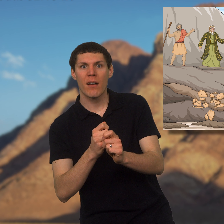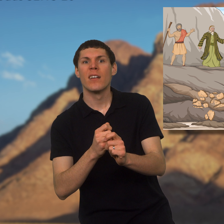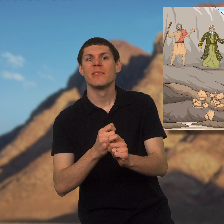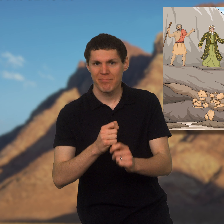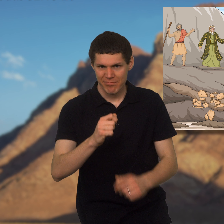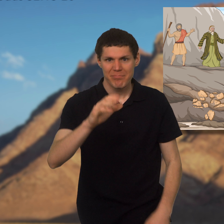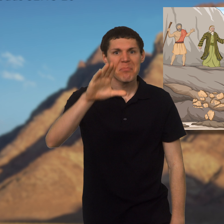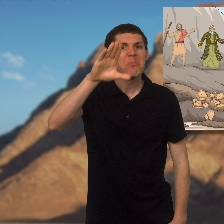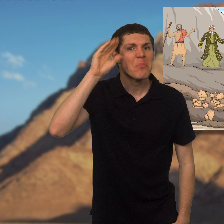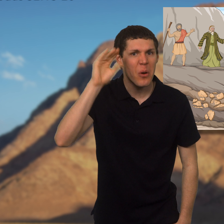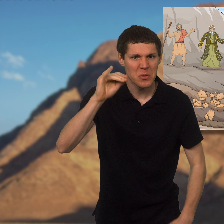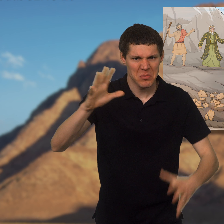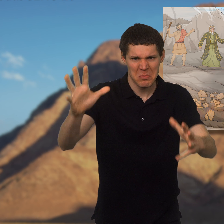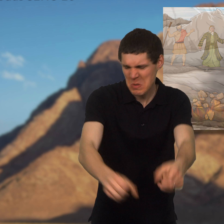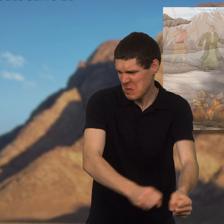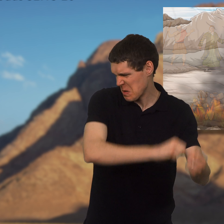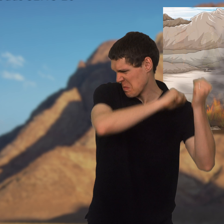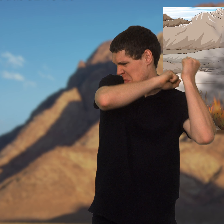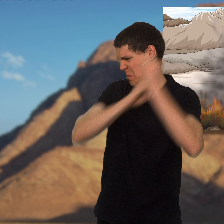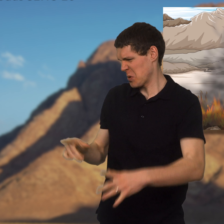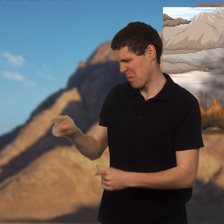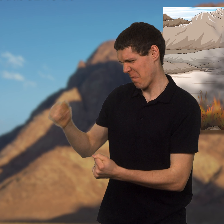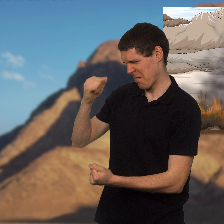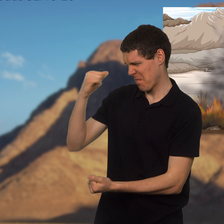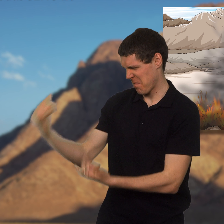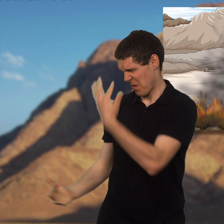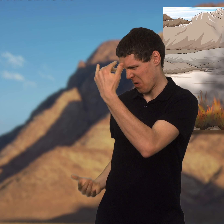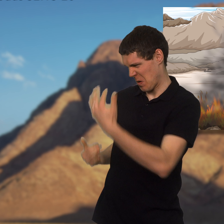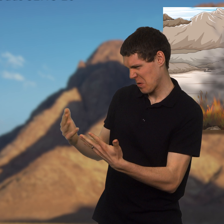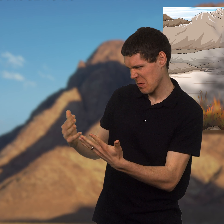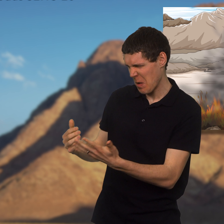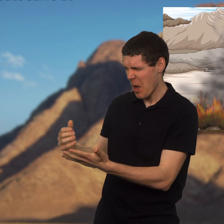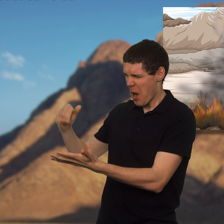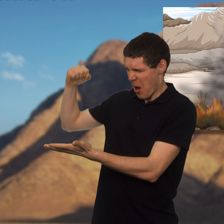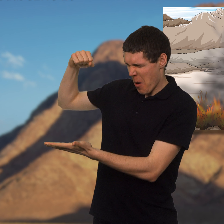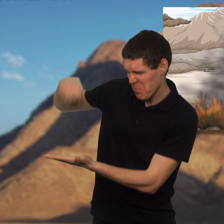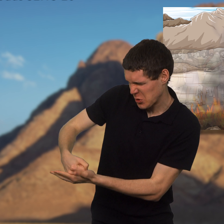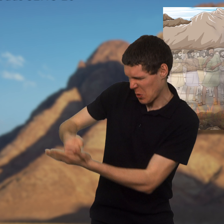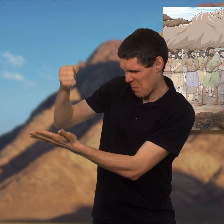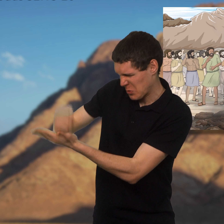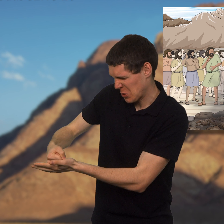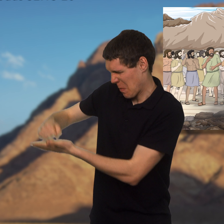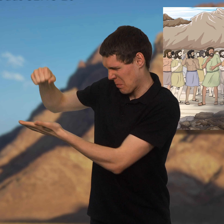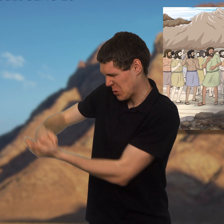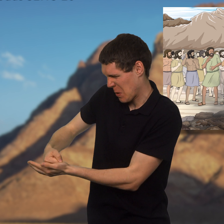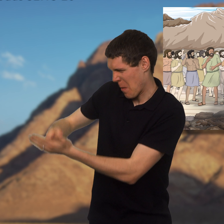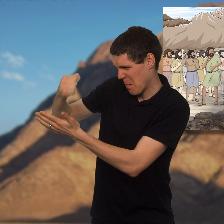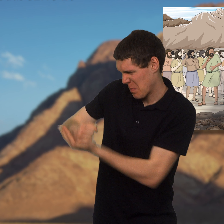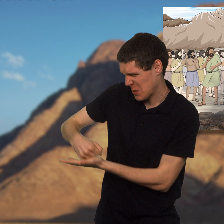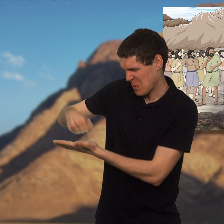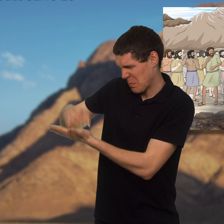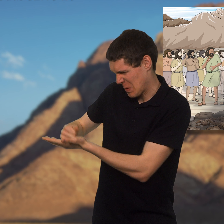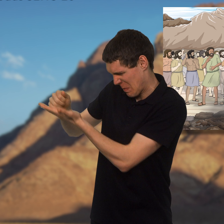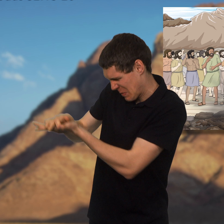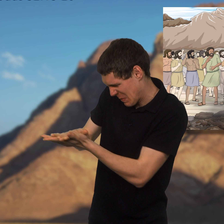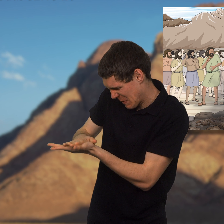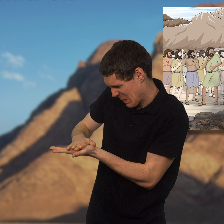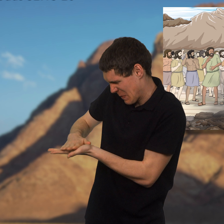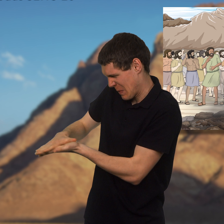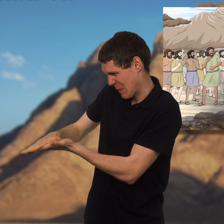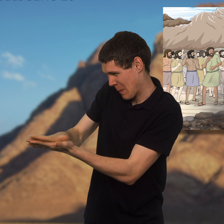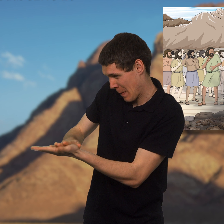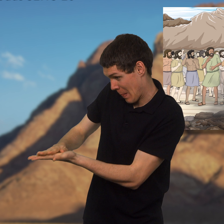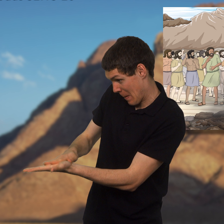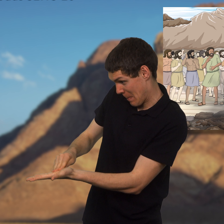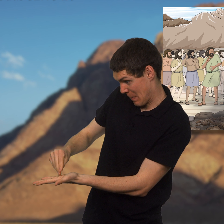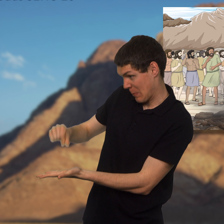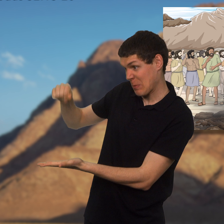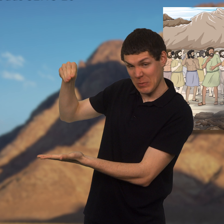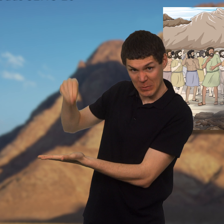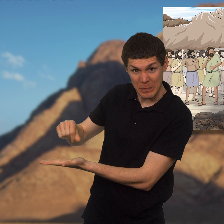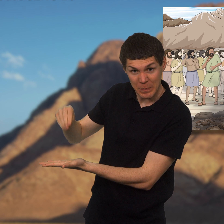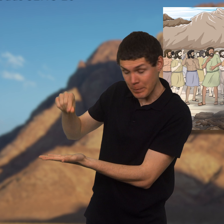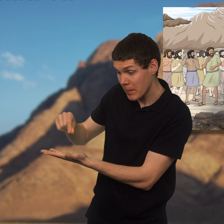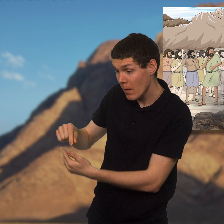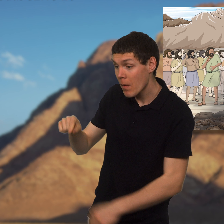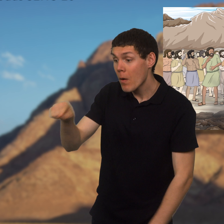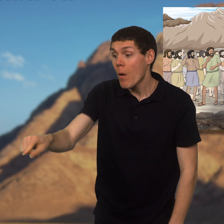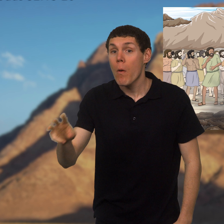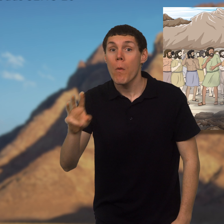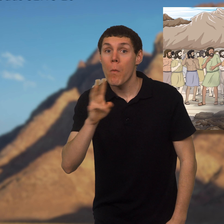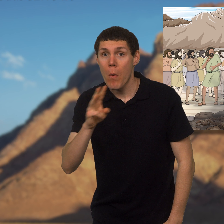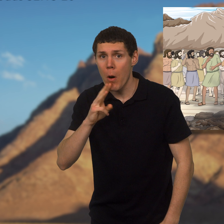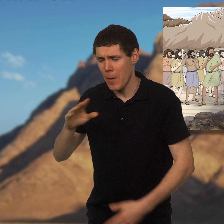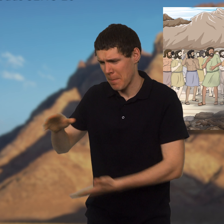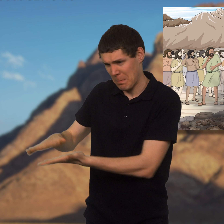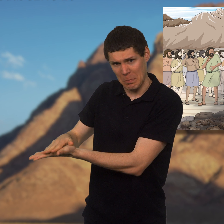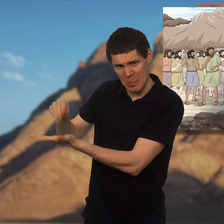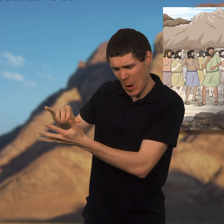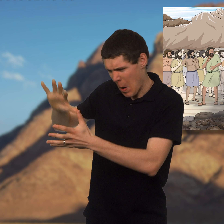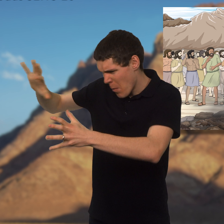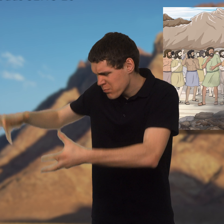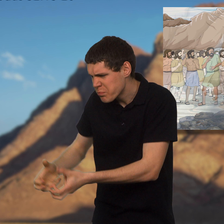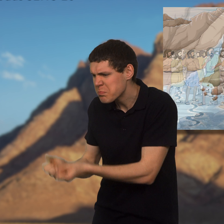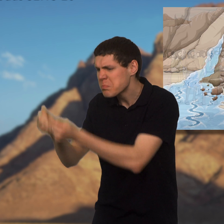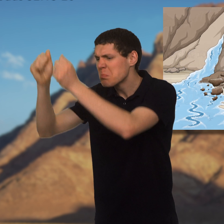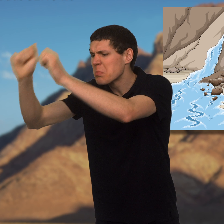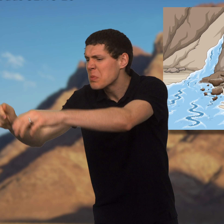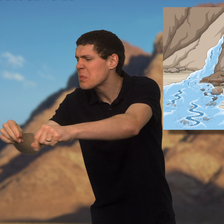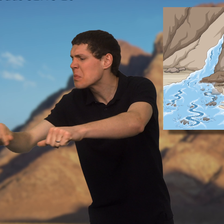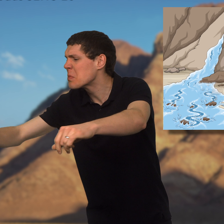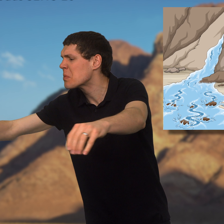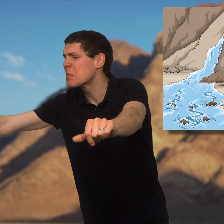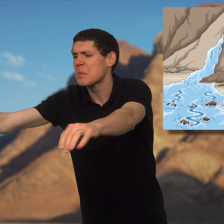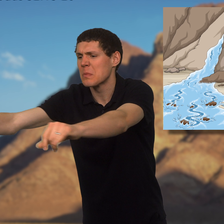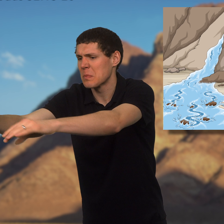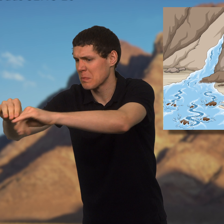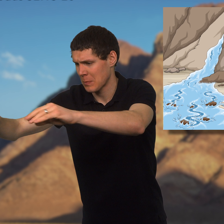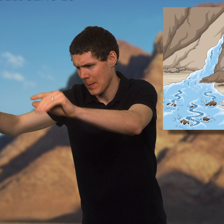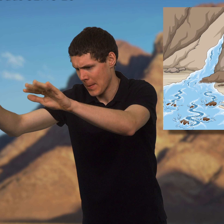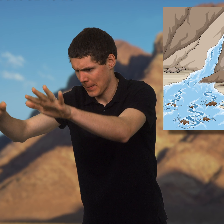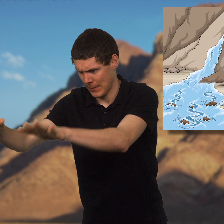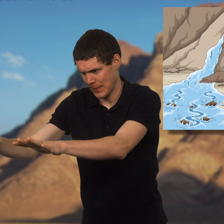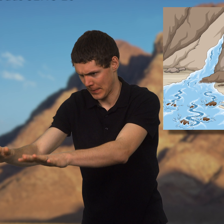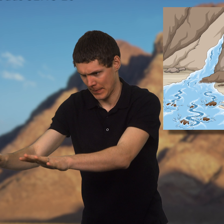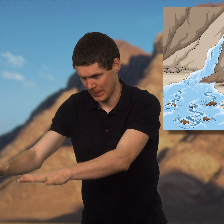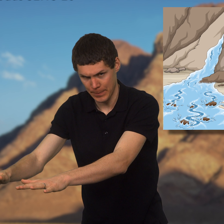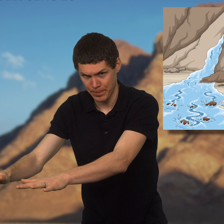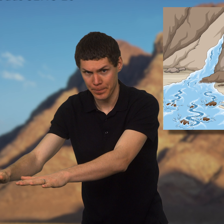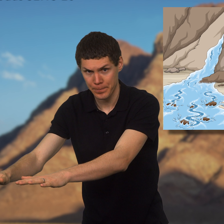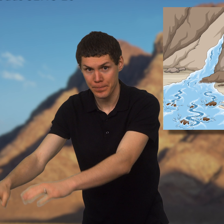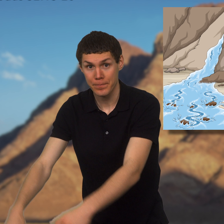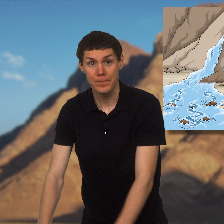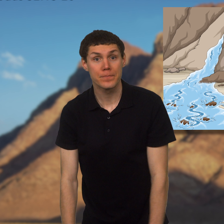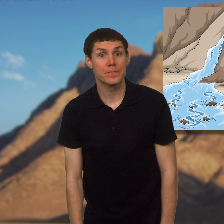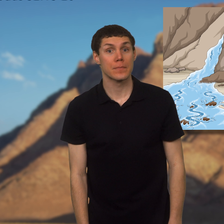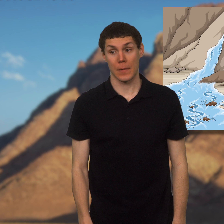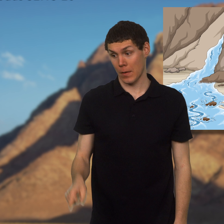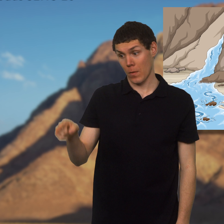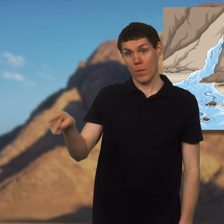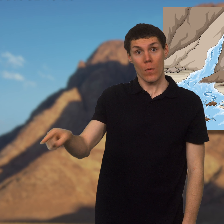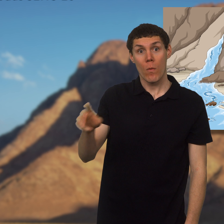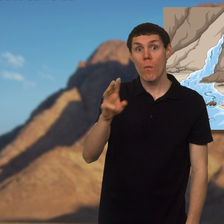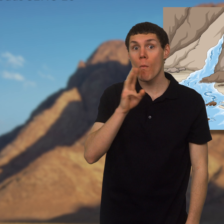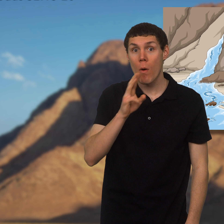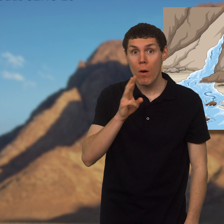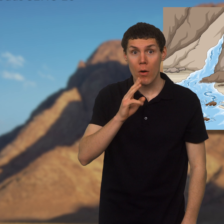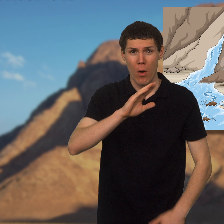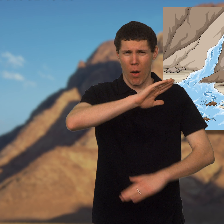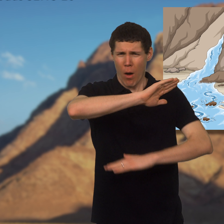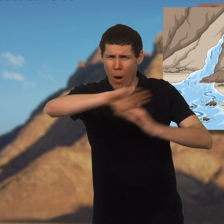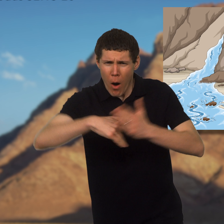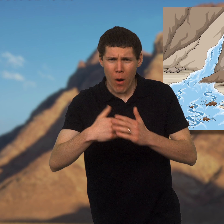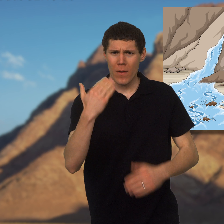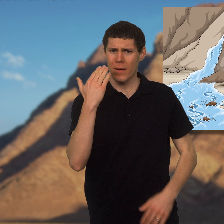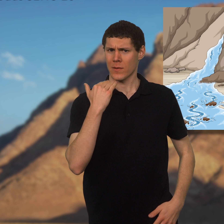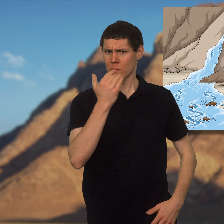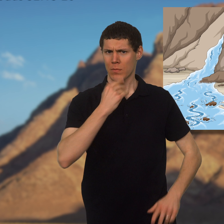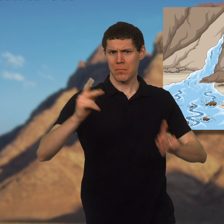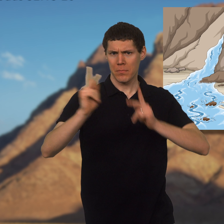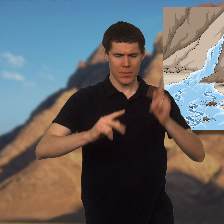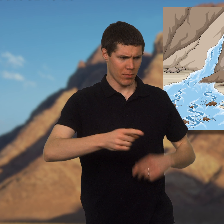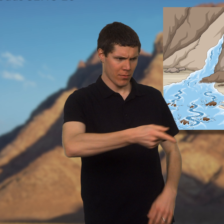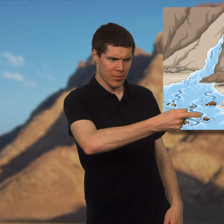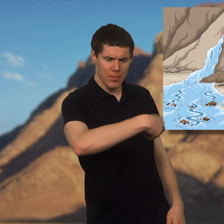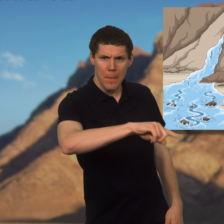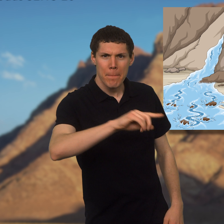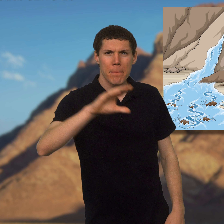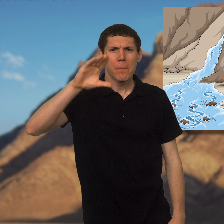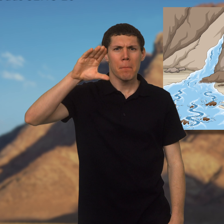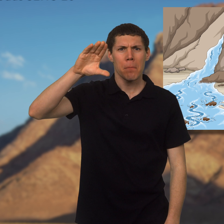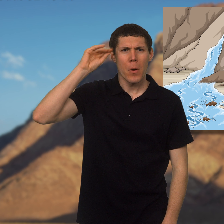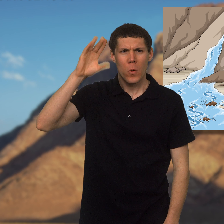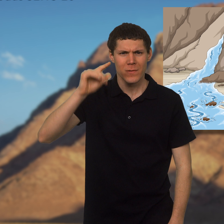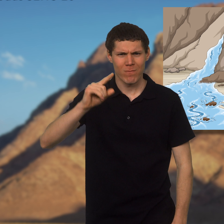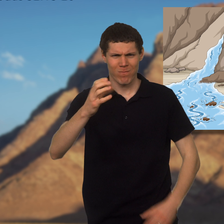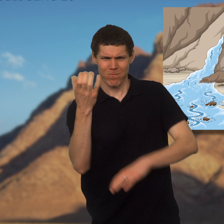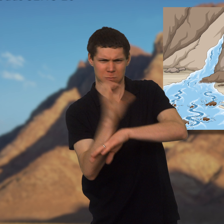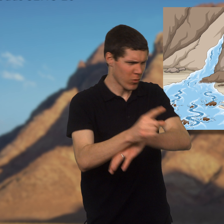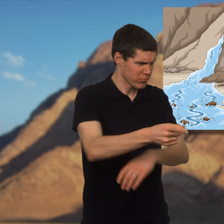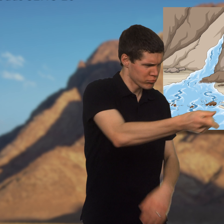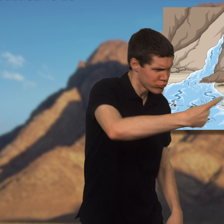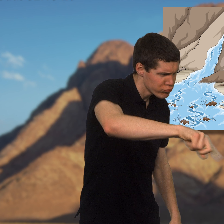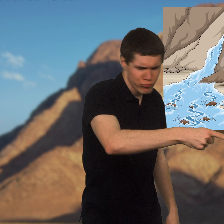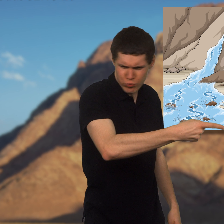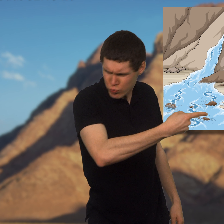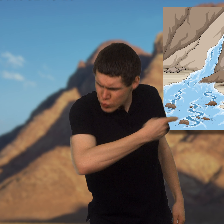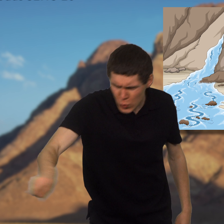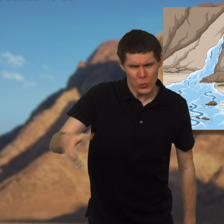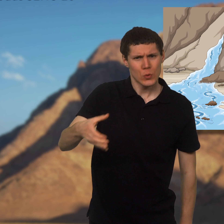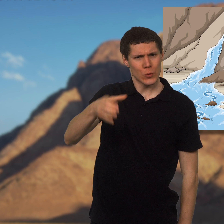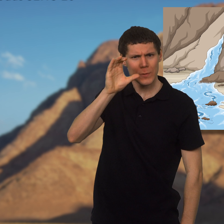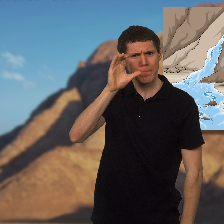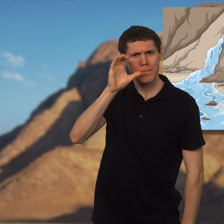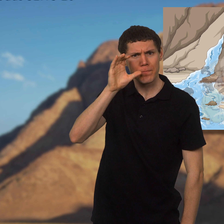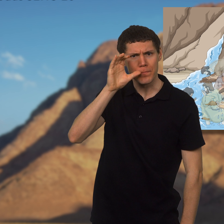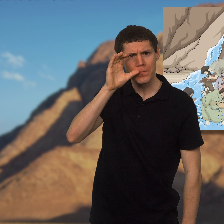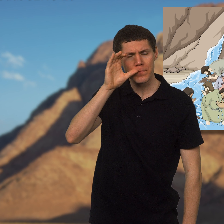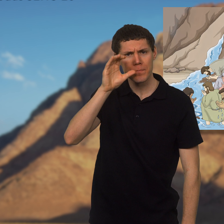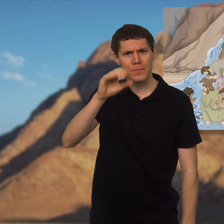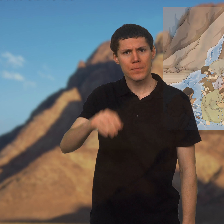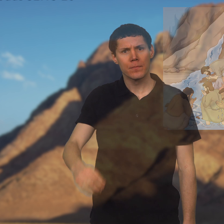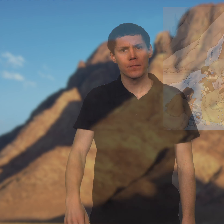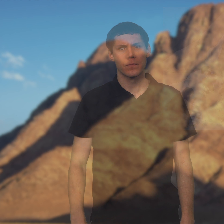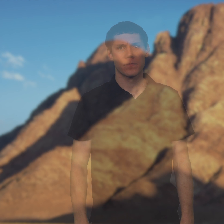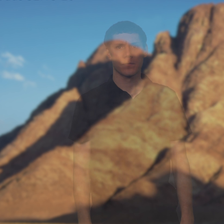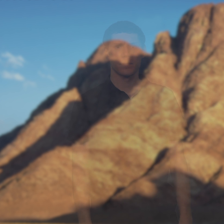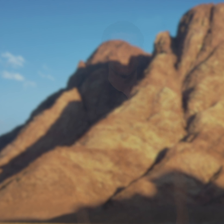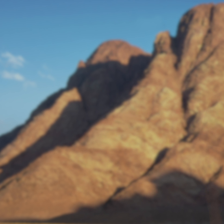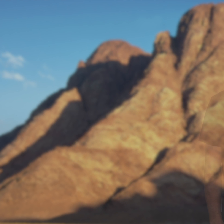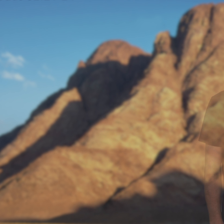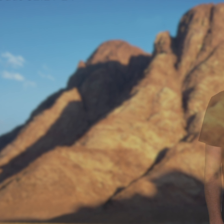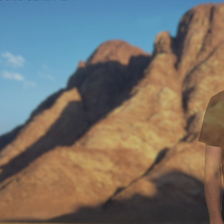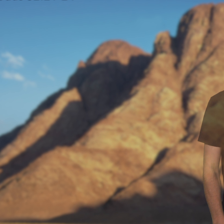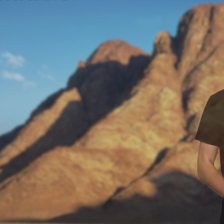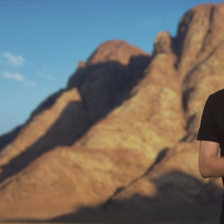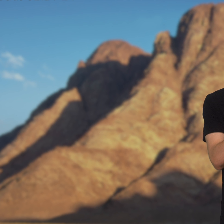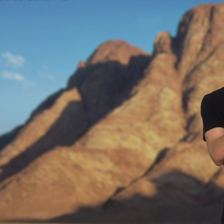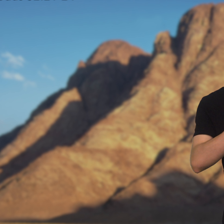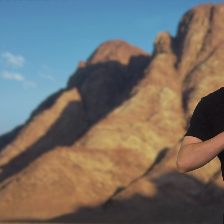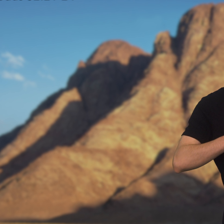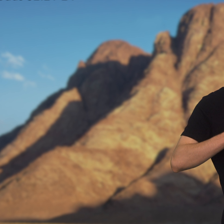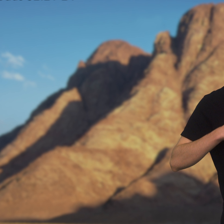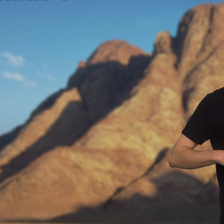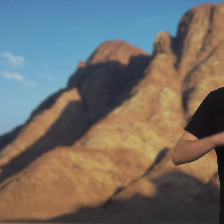Then he took the calf they had made, burned it in the fire, ground it to powder, and scattered the powder over the face of the water. Then he forced the Israelites to drink it.